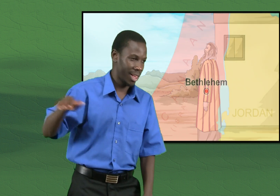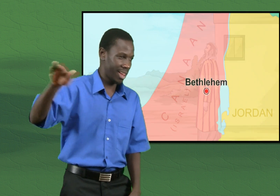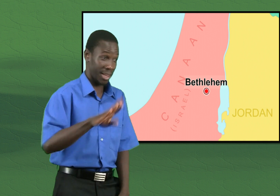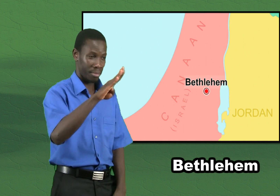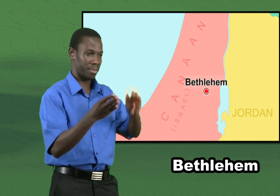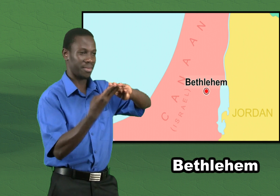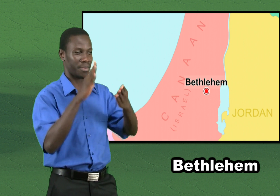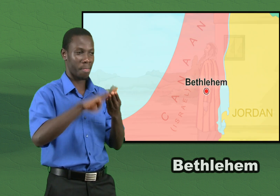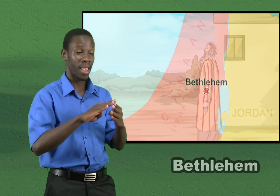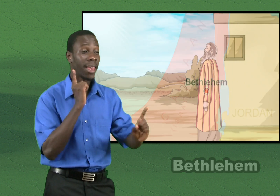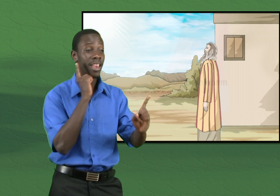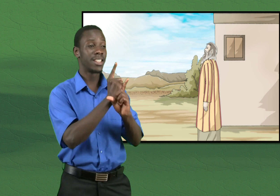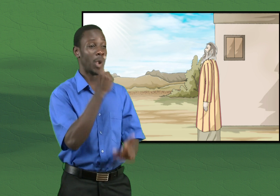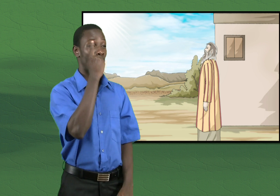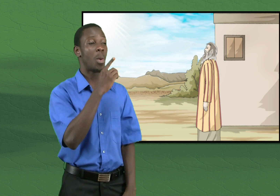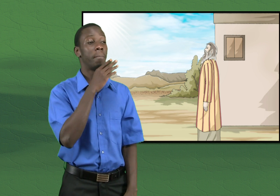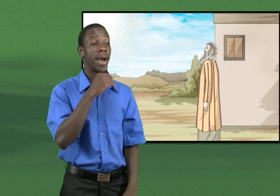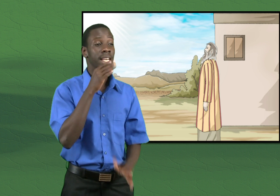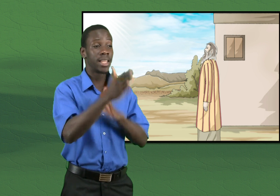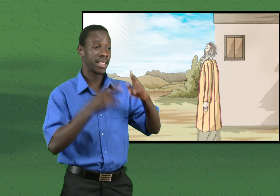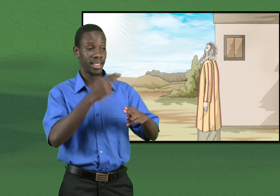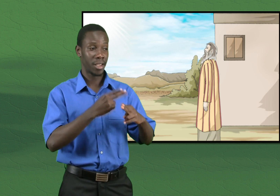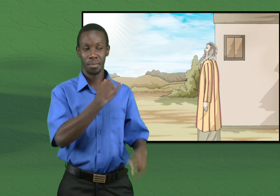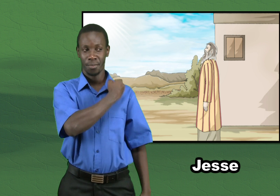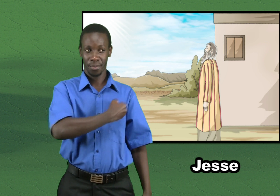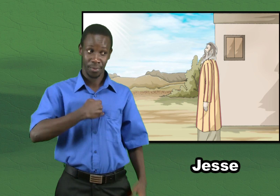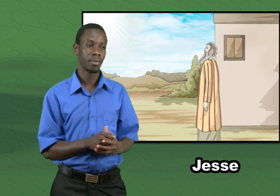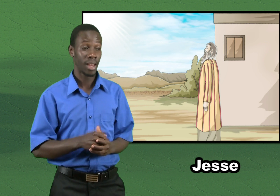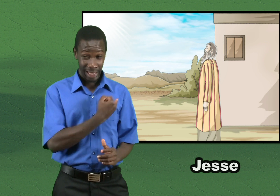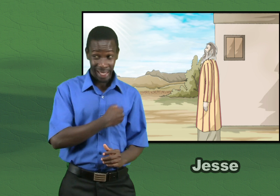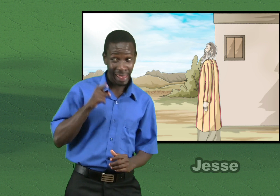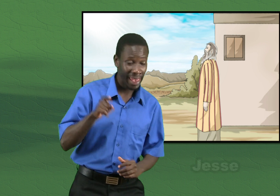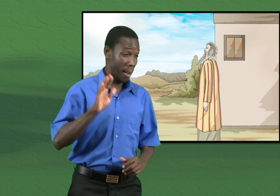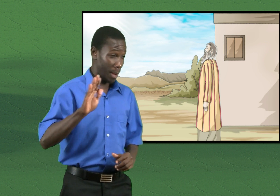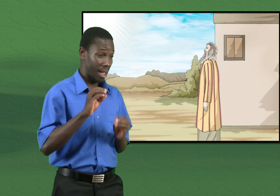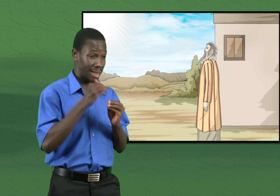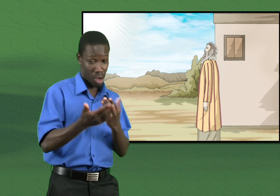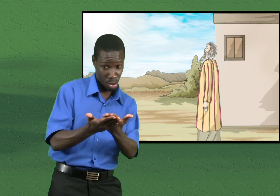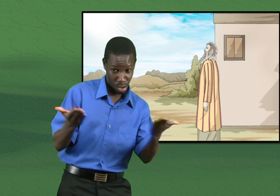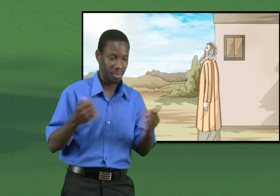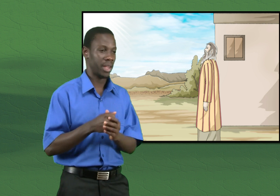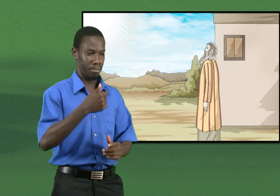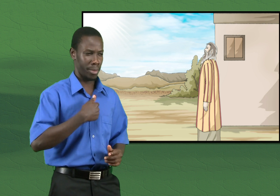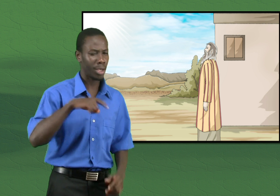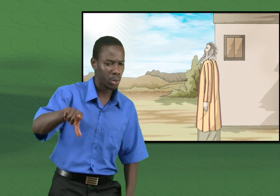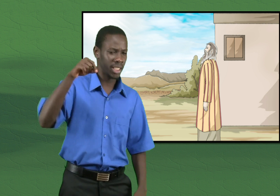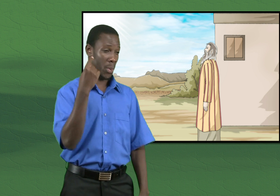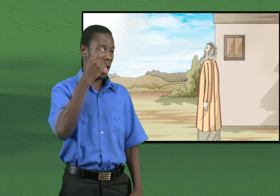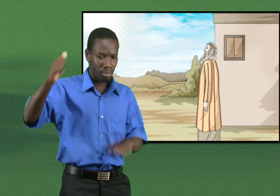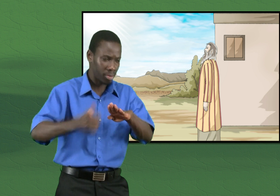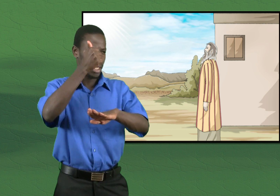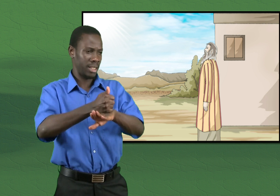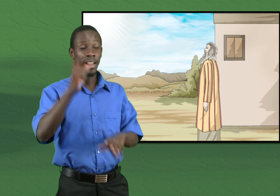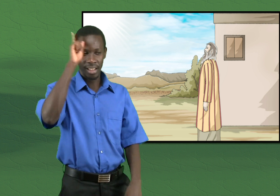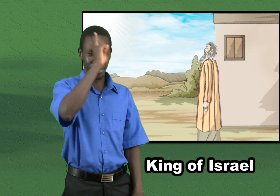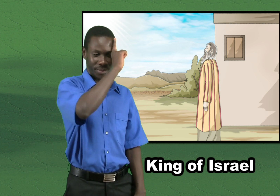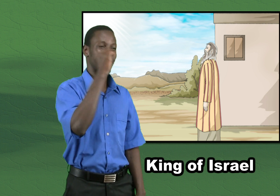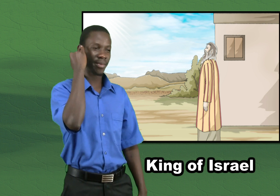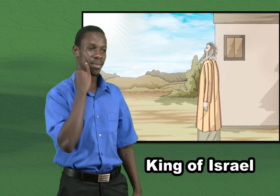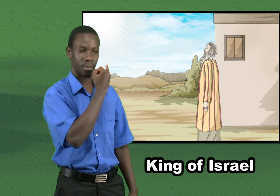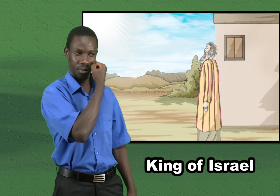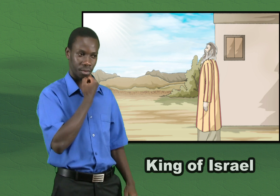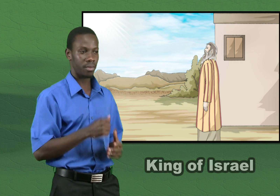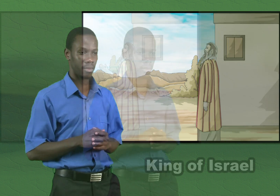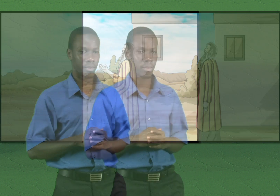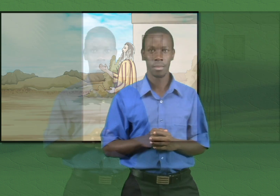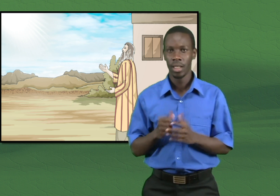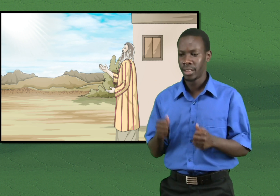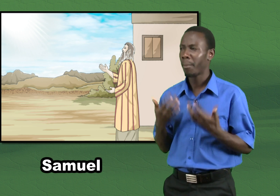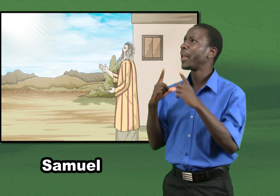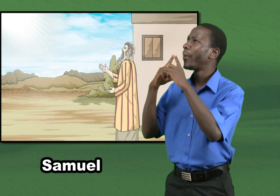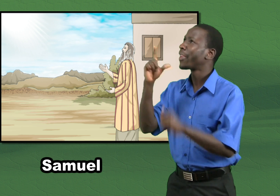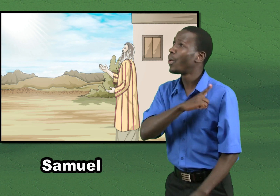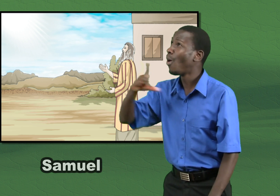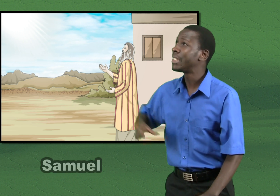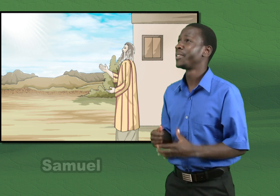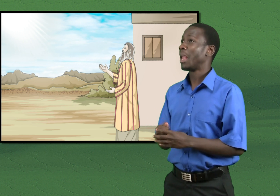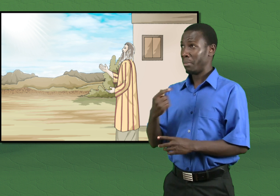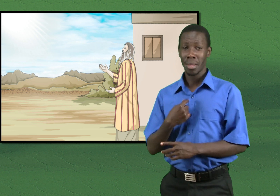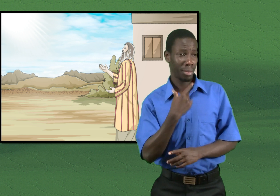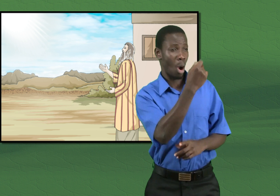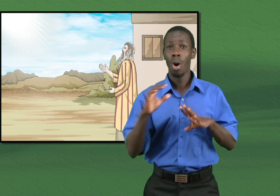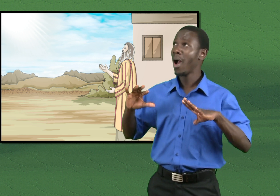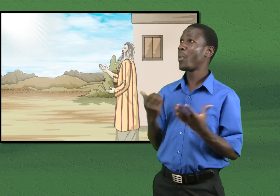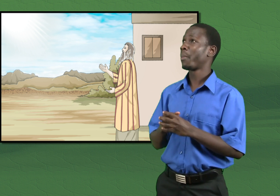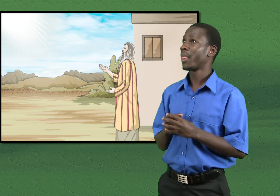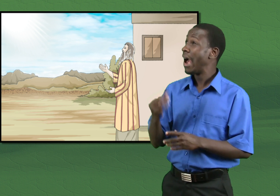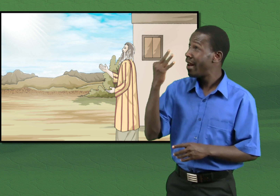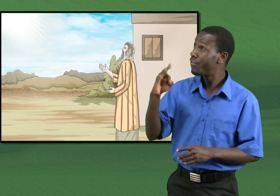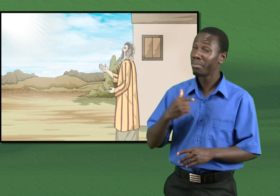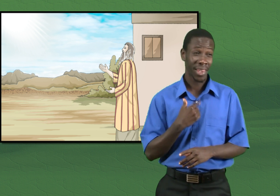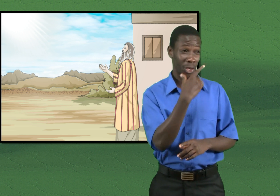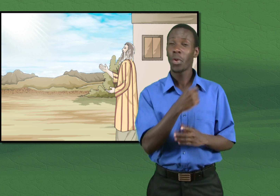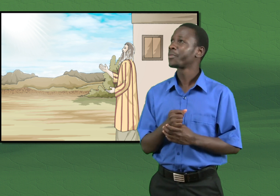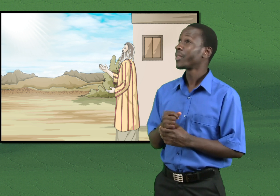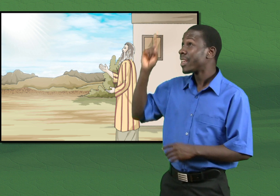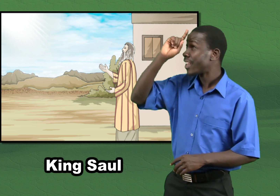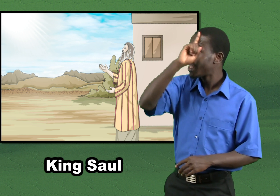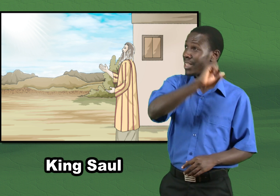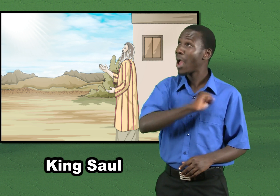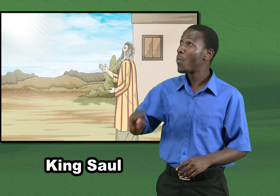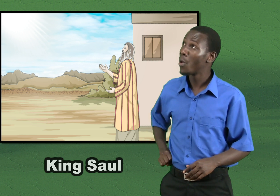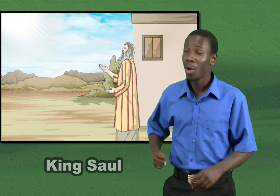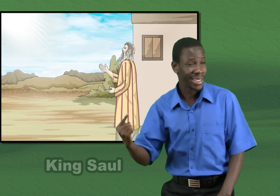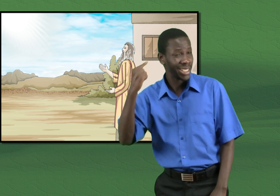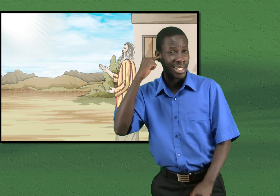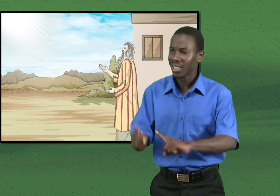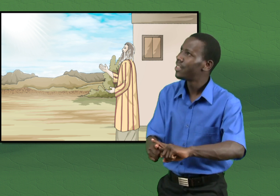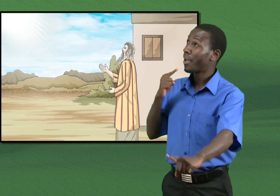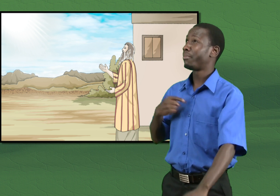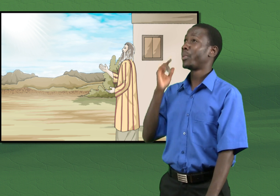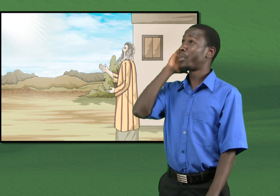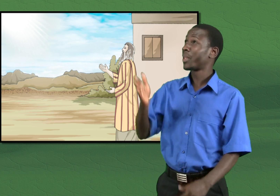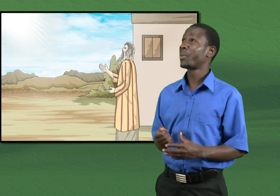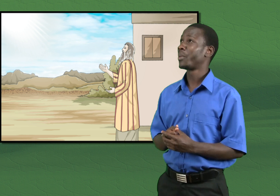I am sending you to Jesse of Bethlehem, for I have selected from his sons a king for Myself.”